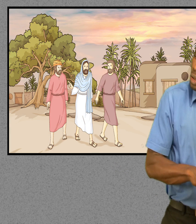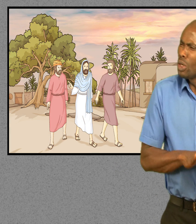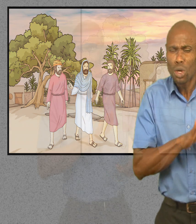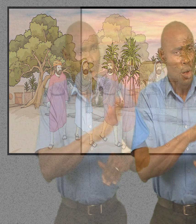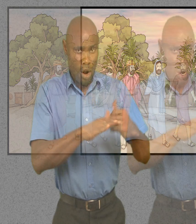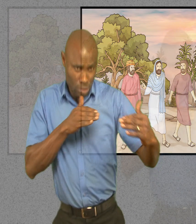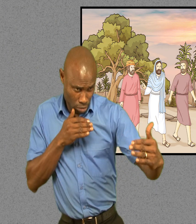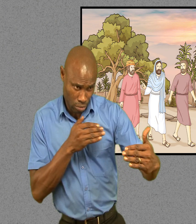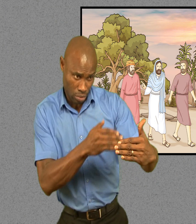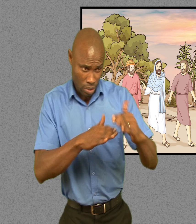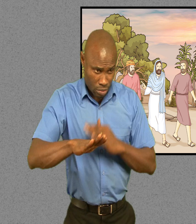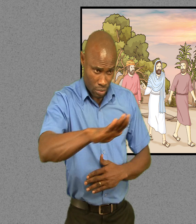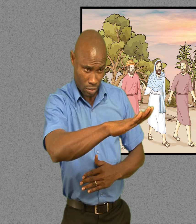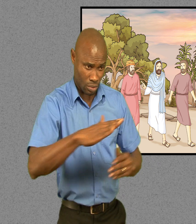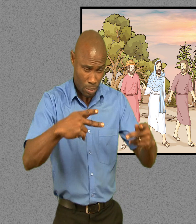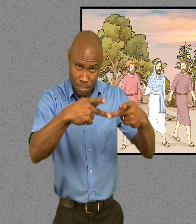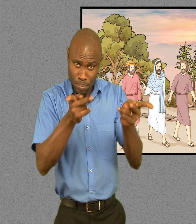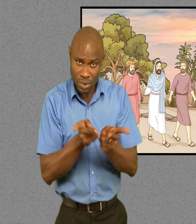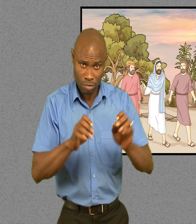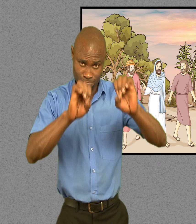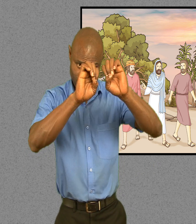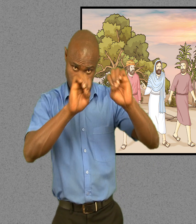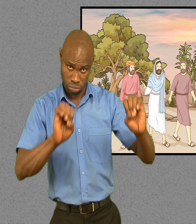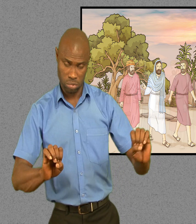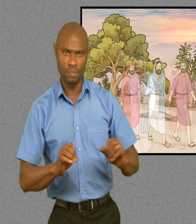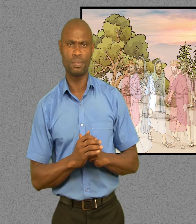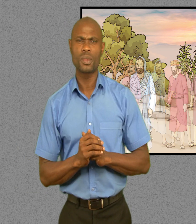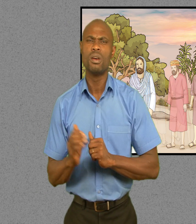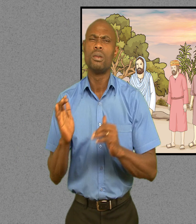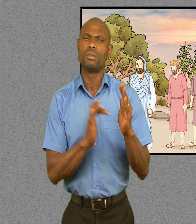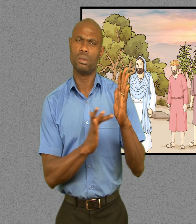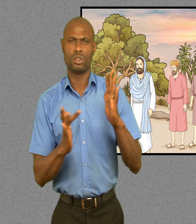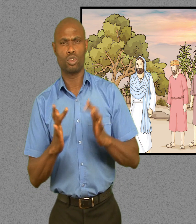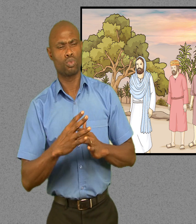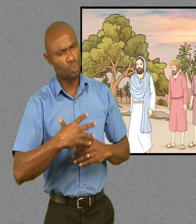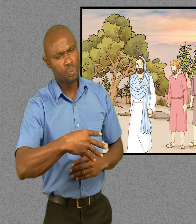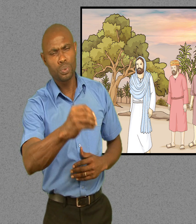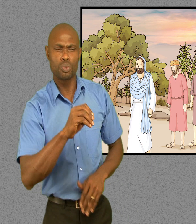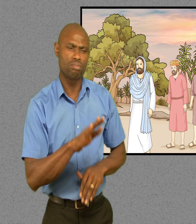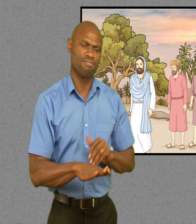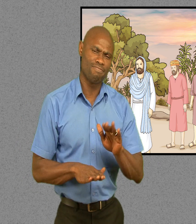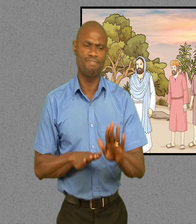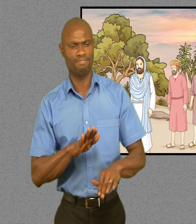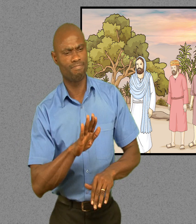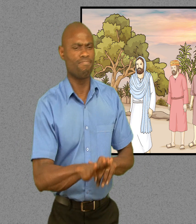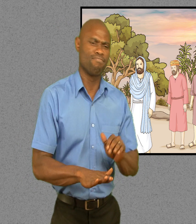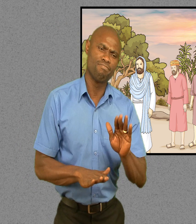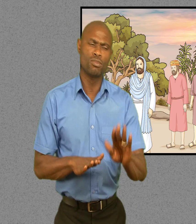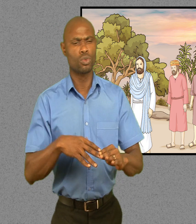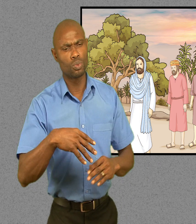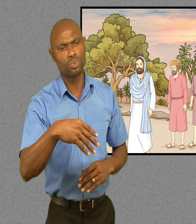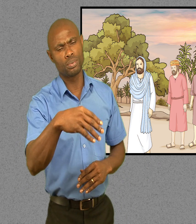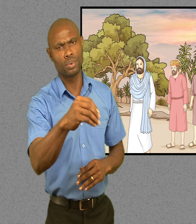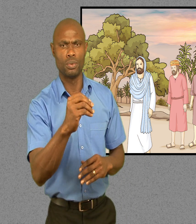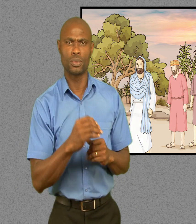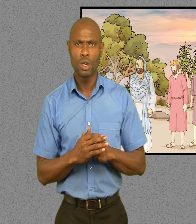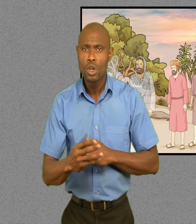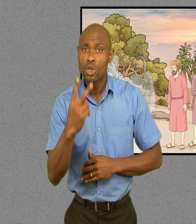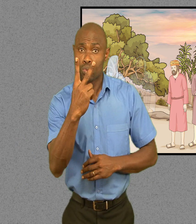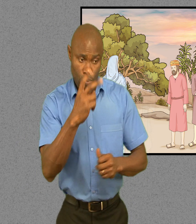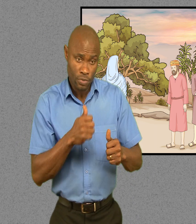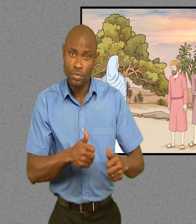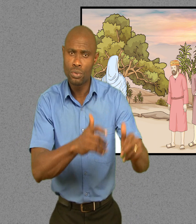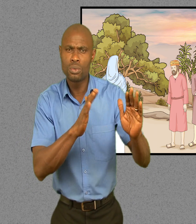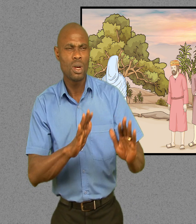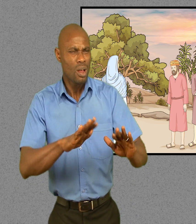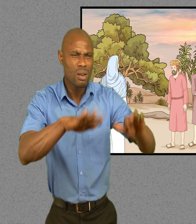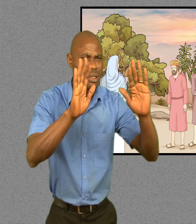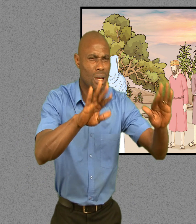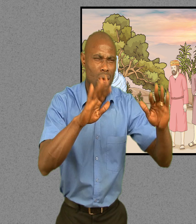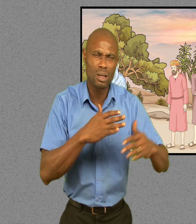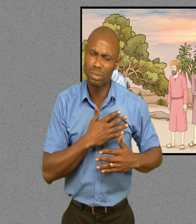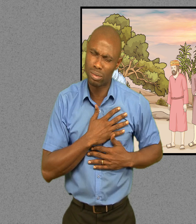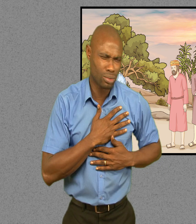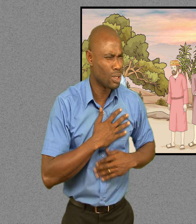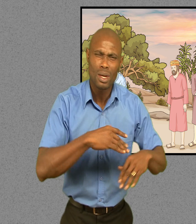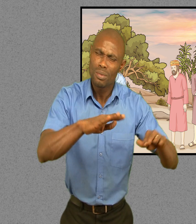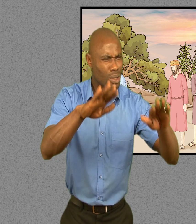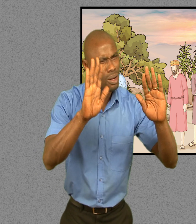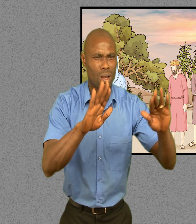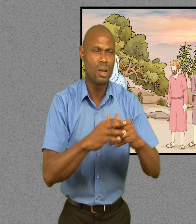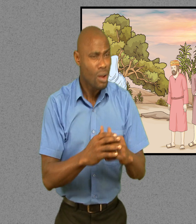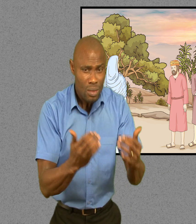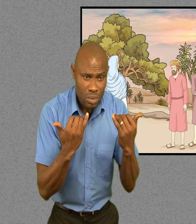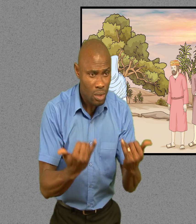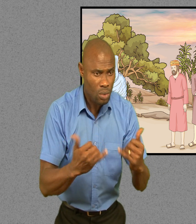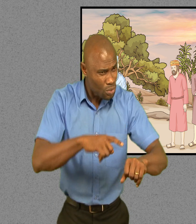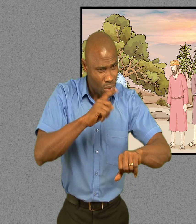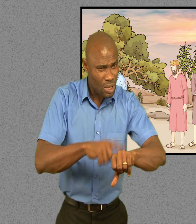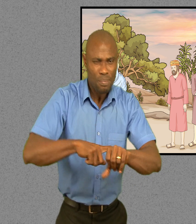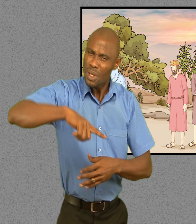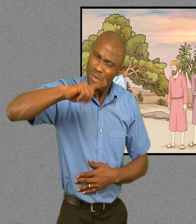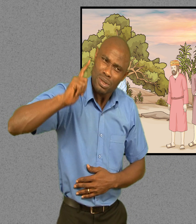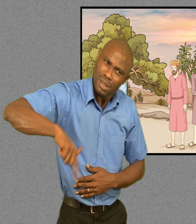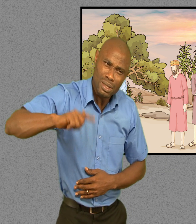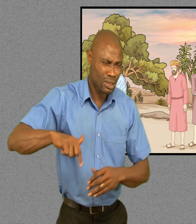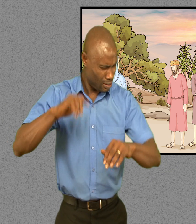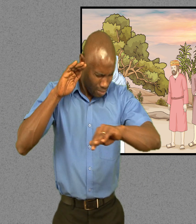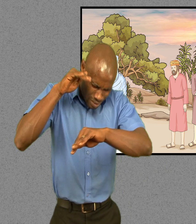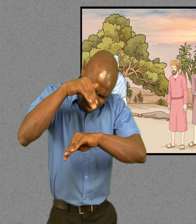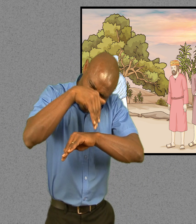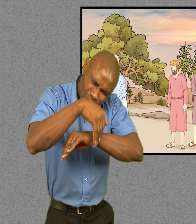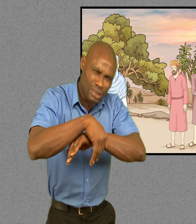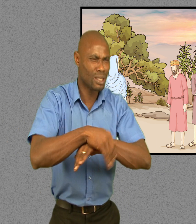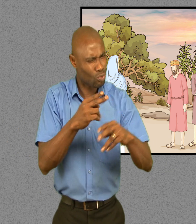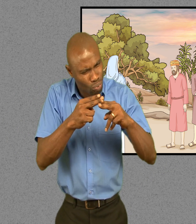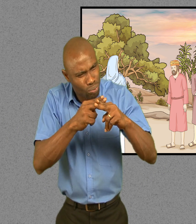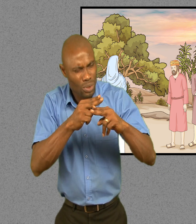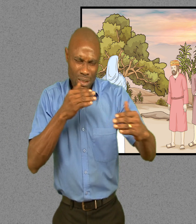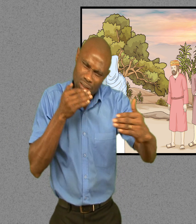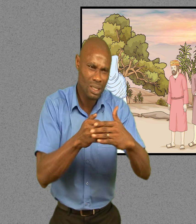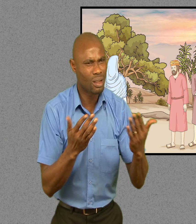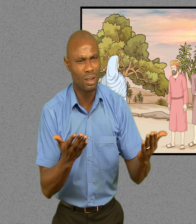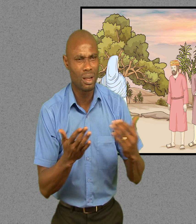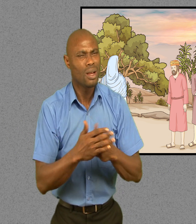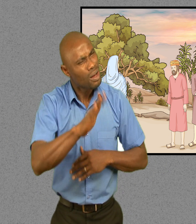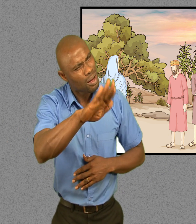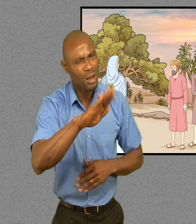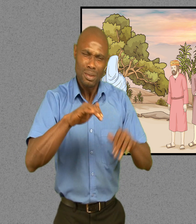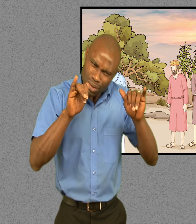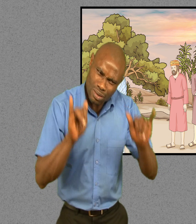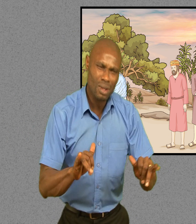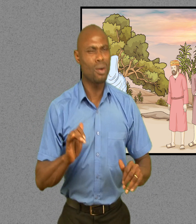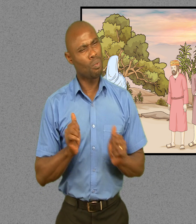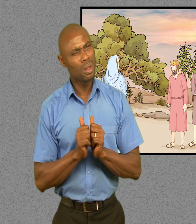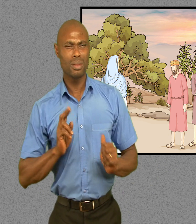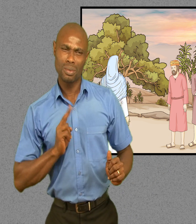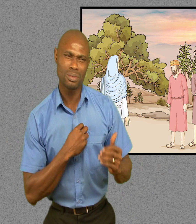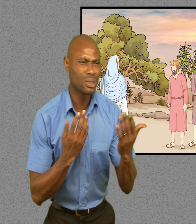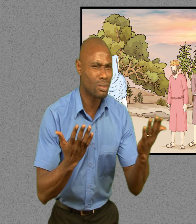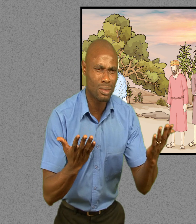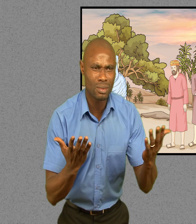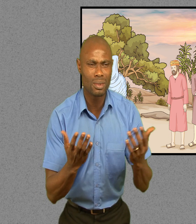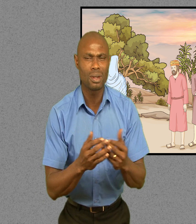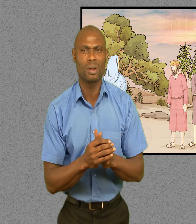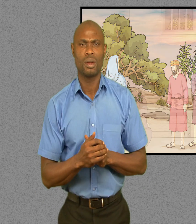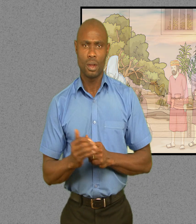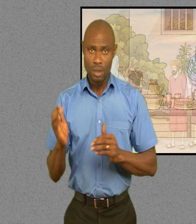But they pleaded with Him, “Stay with us, for it is nearly evening and the day is almost over.”